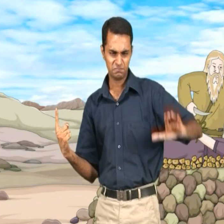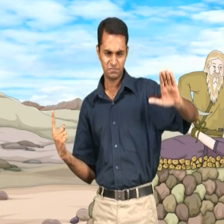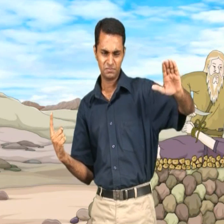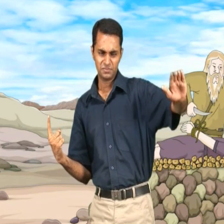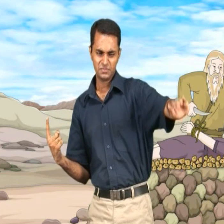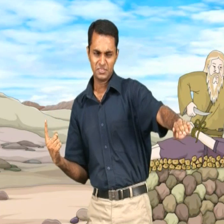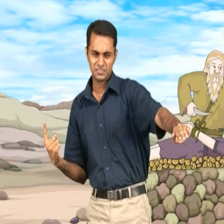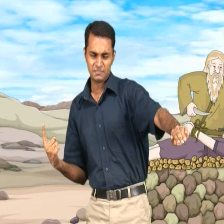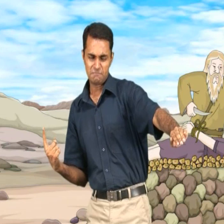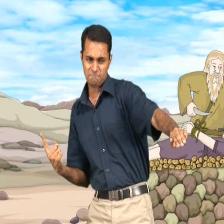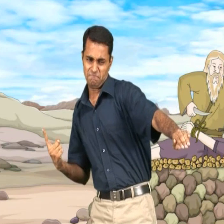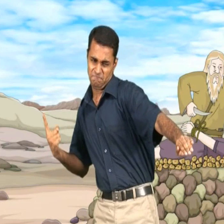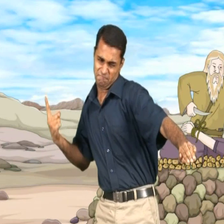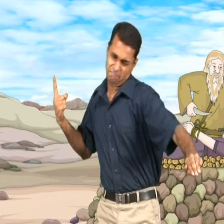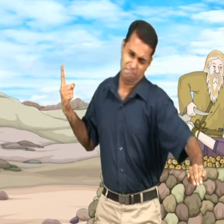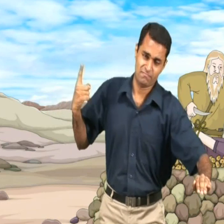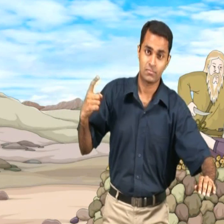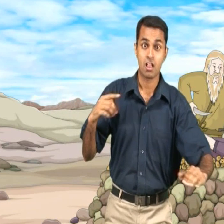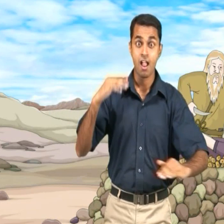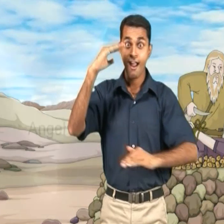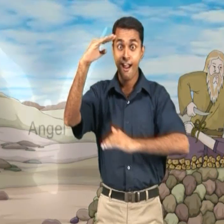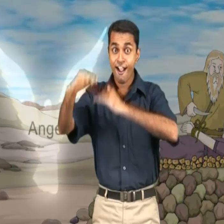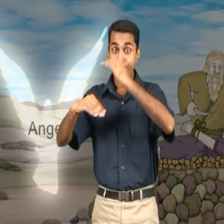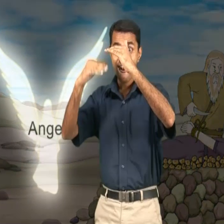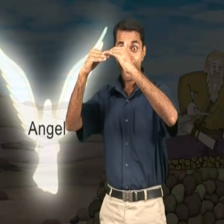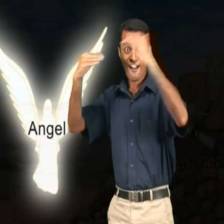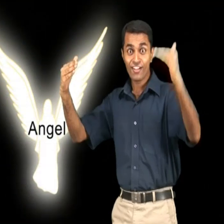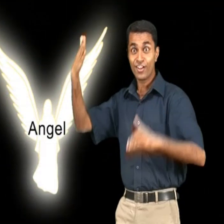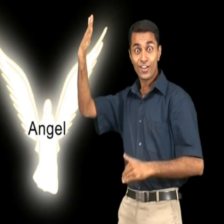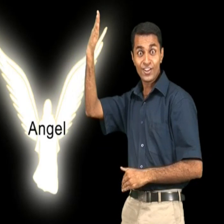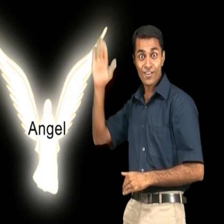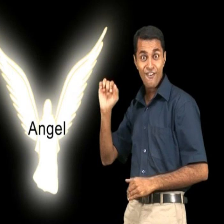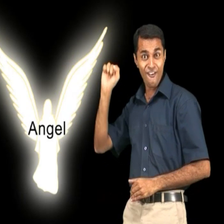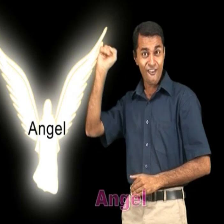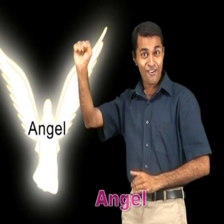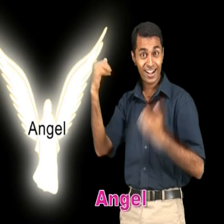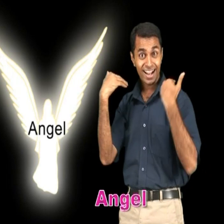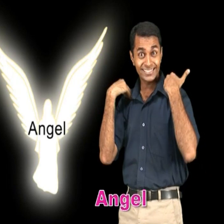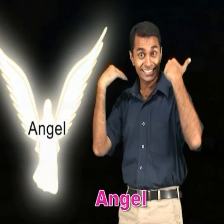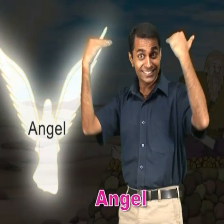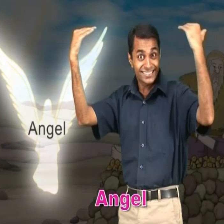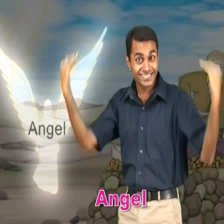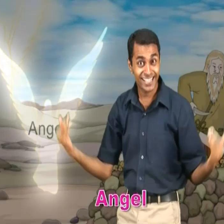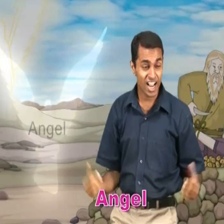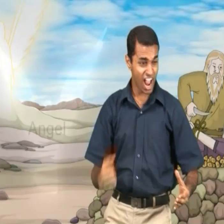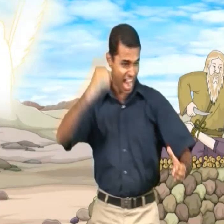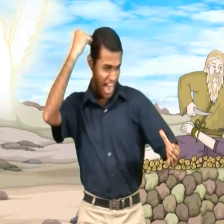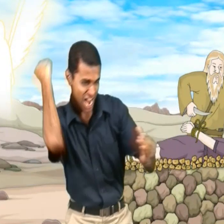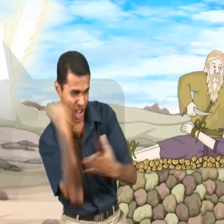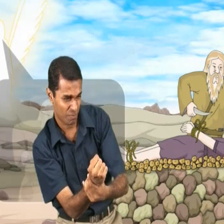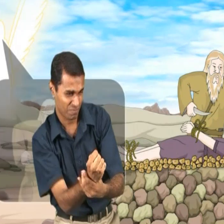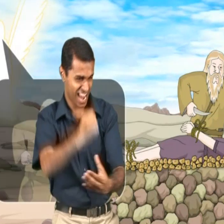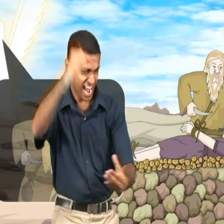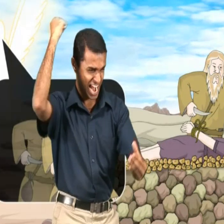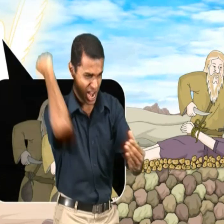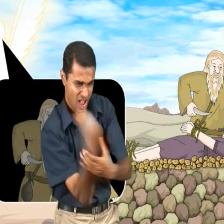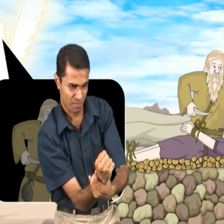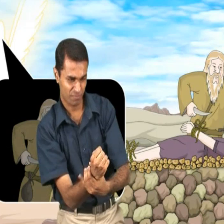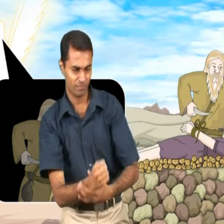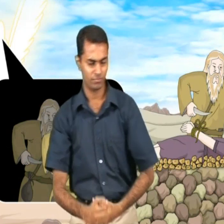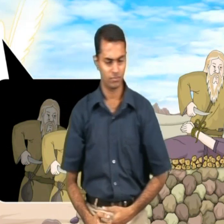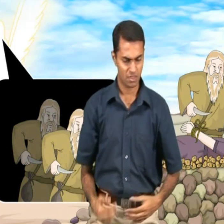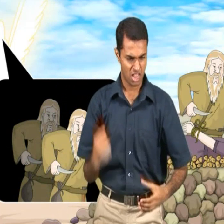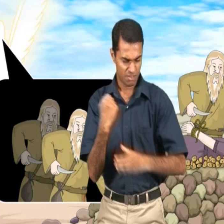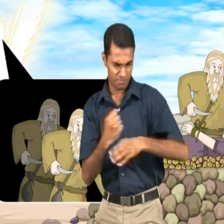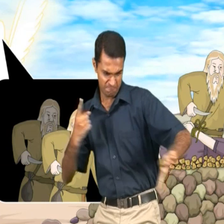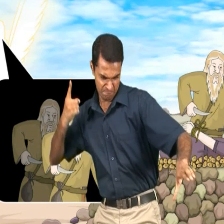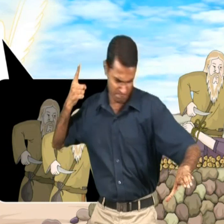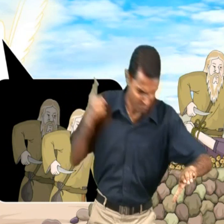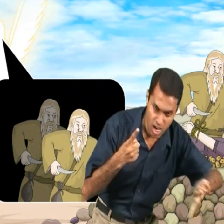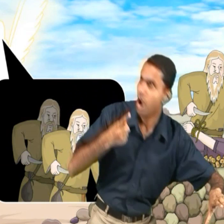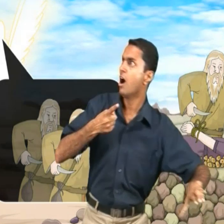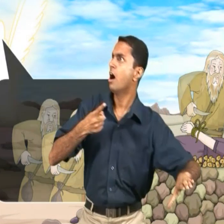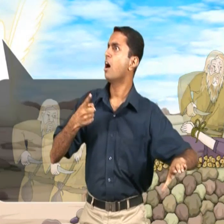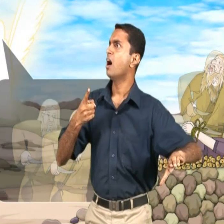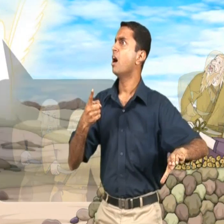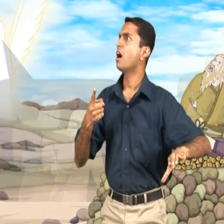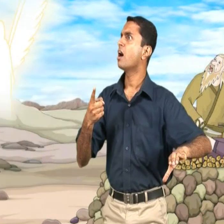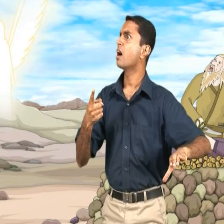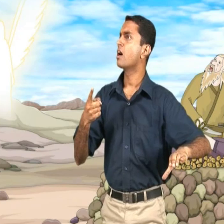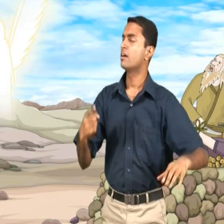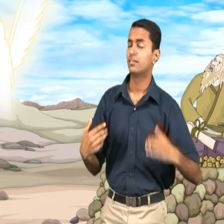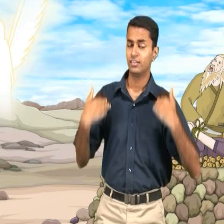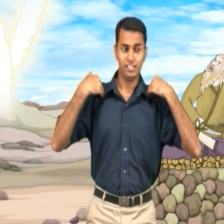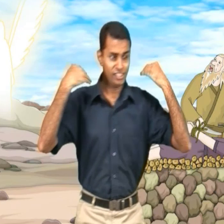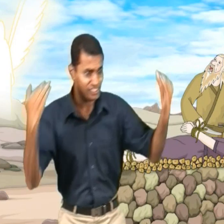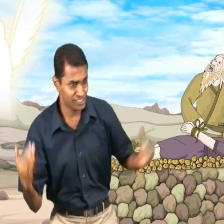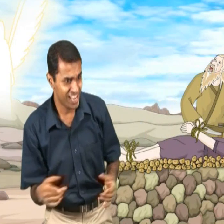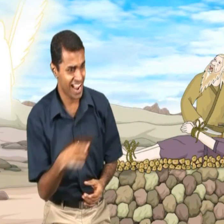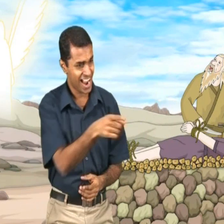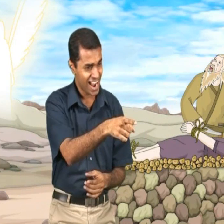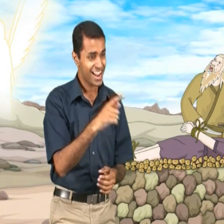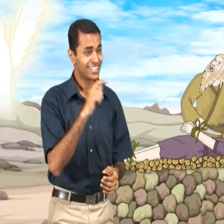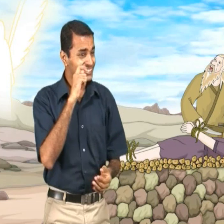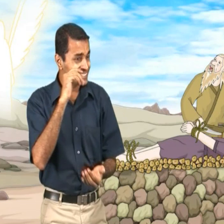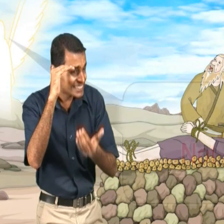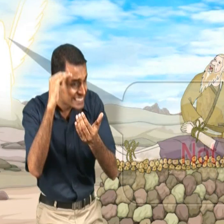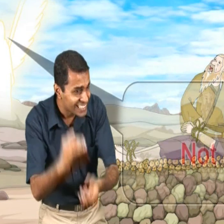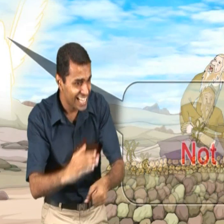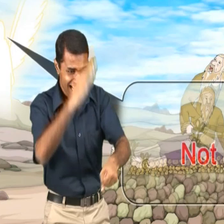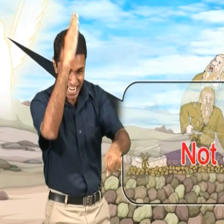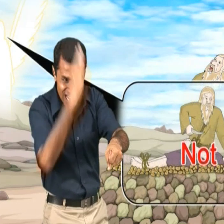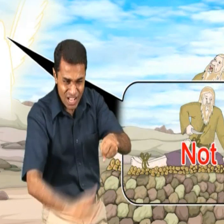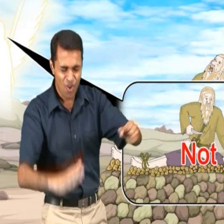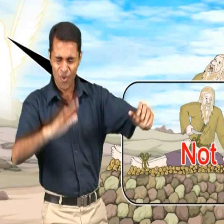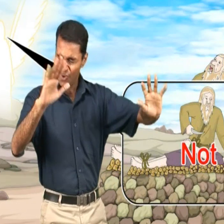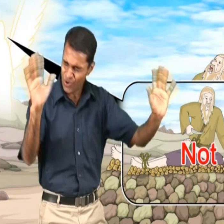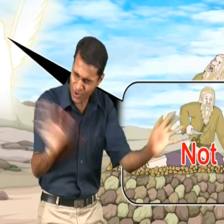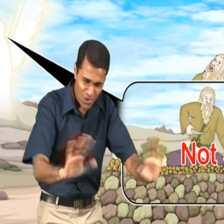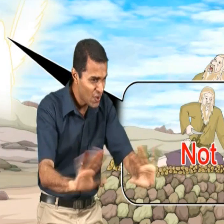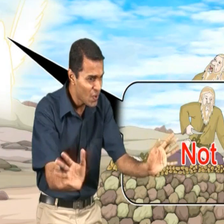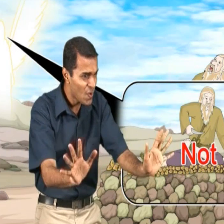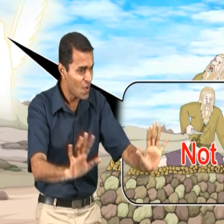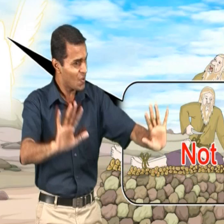Just then the angel of the LORD called out to him from heaven, “Abraham, Abraham!” “Here I am,” he replied.